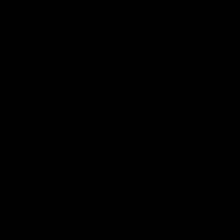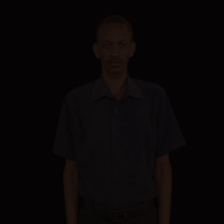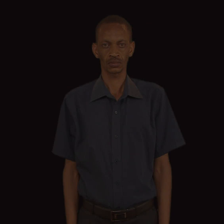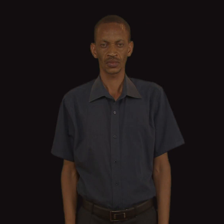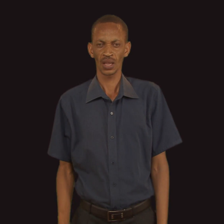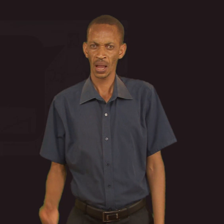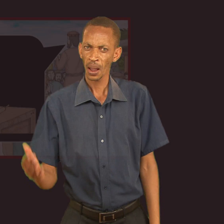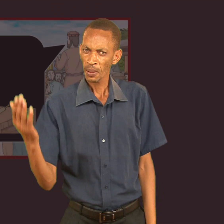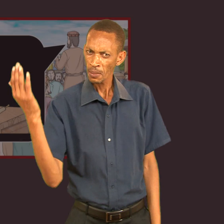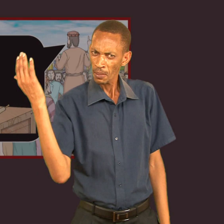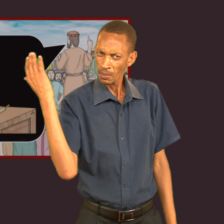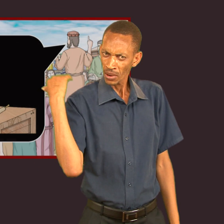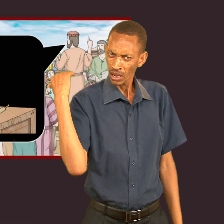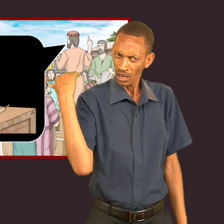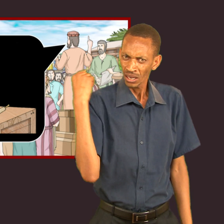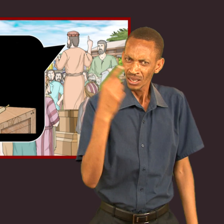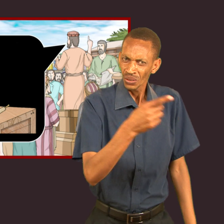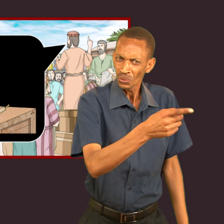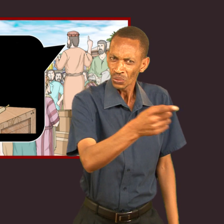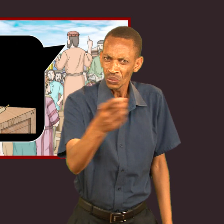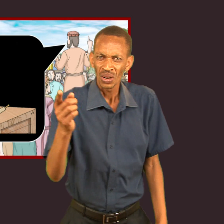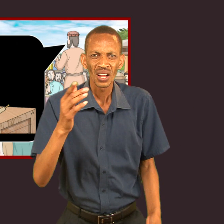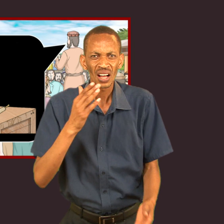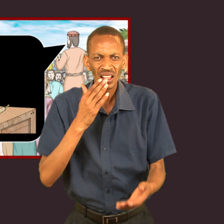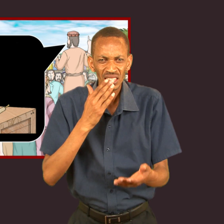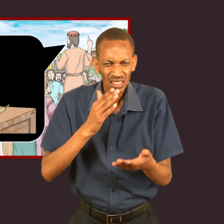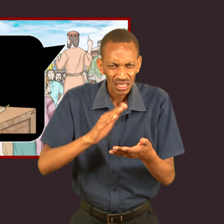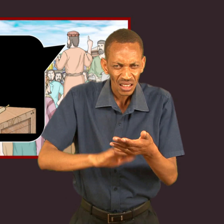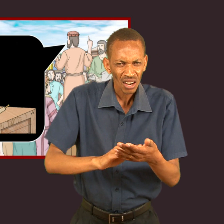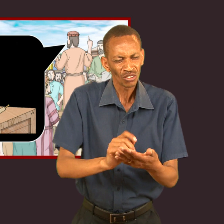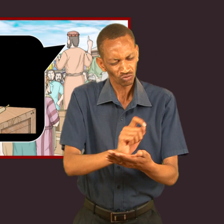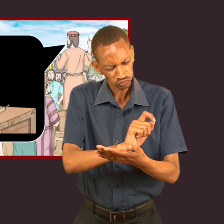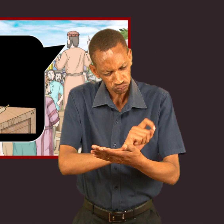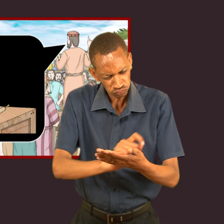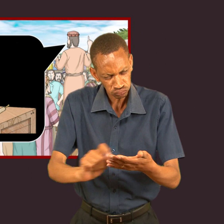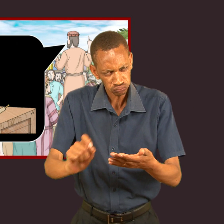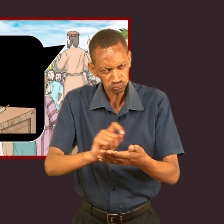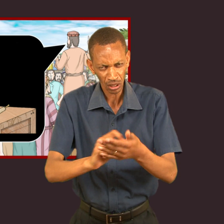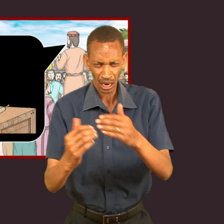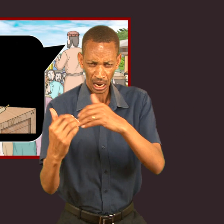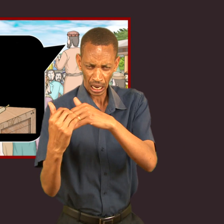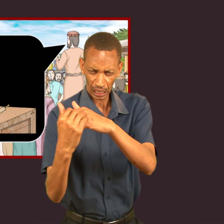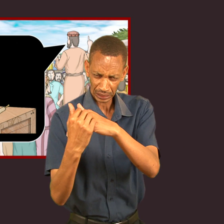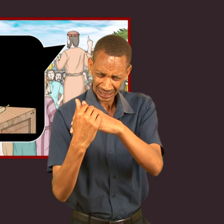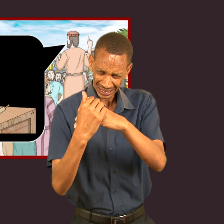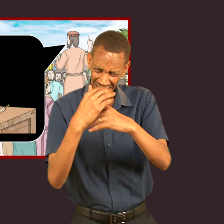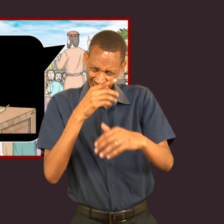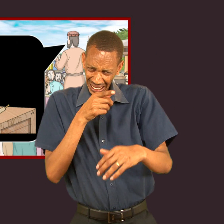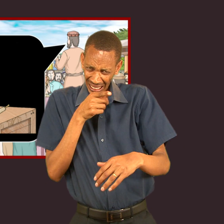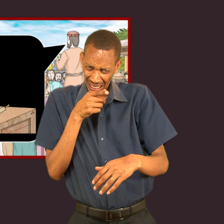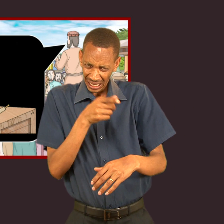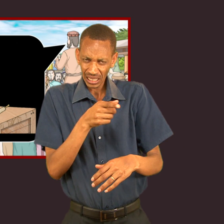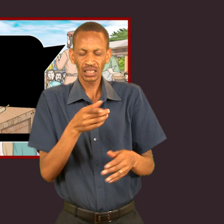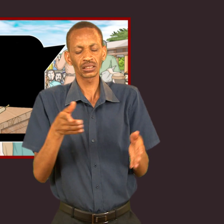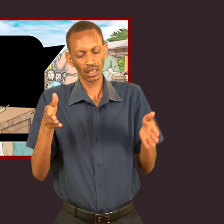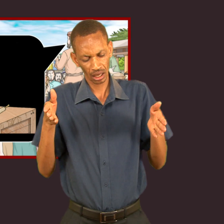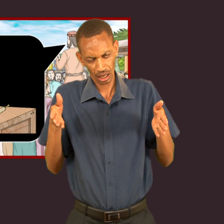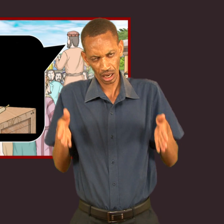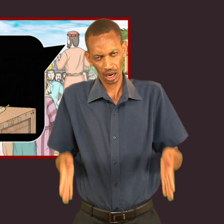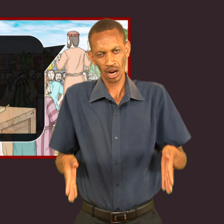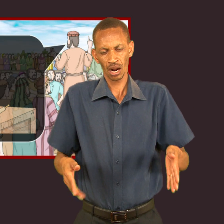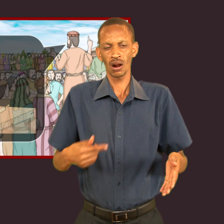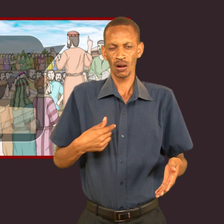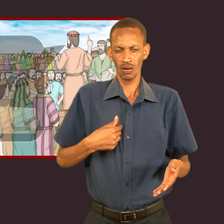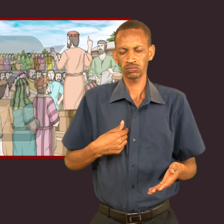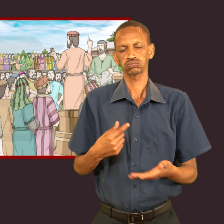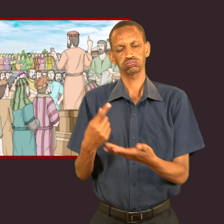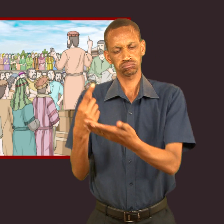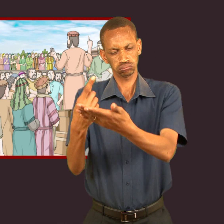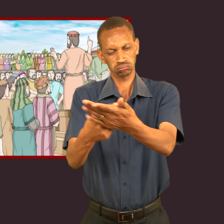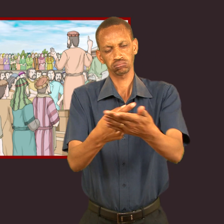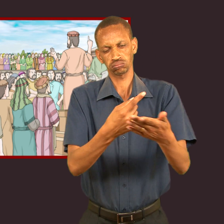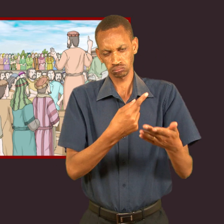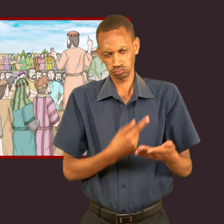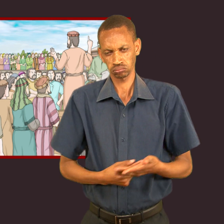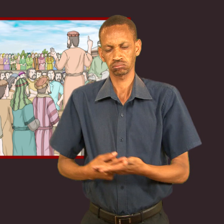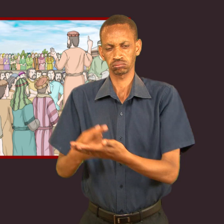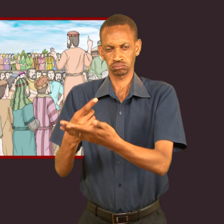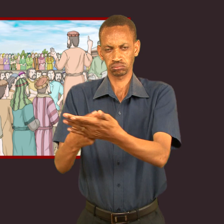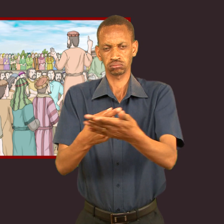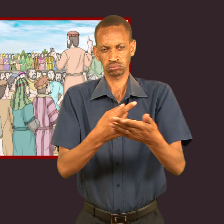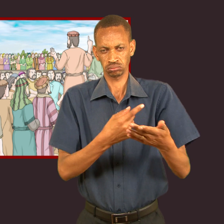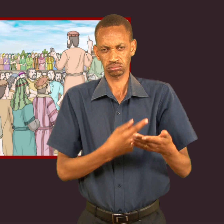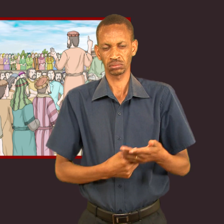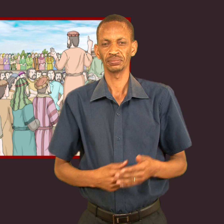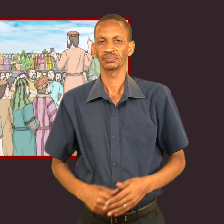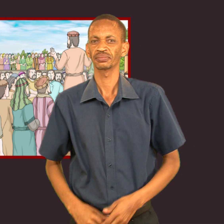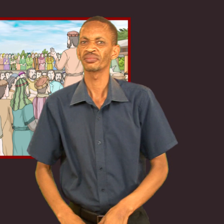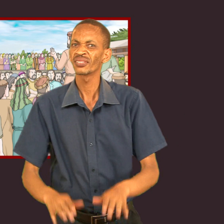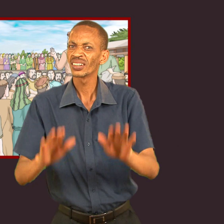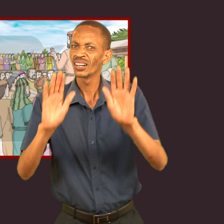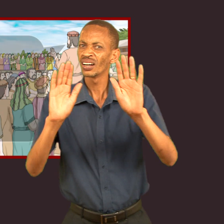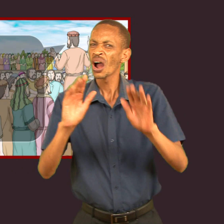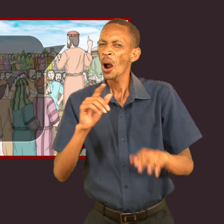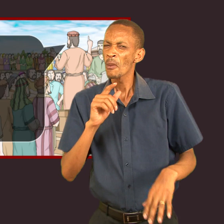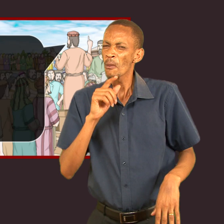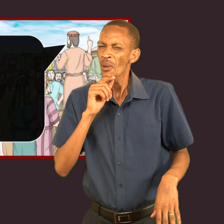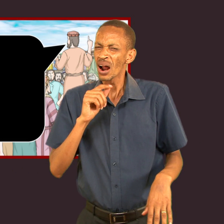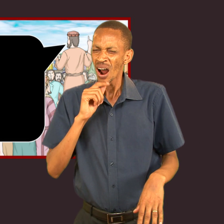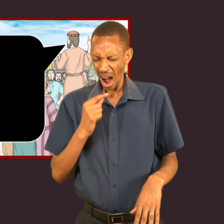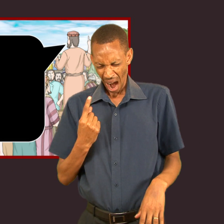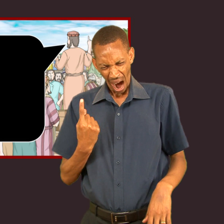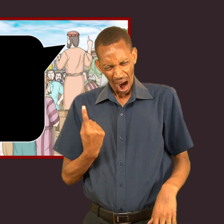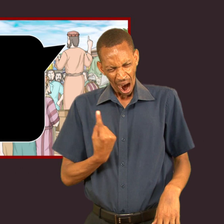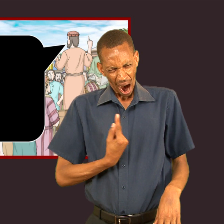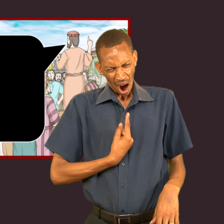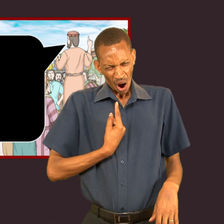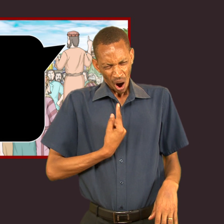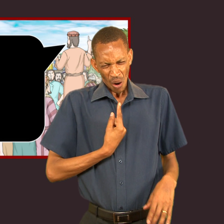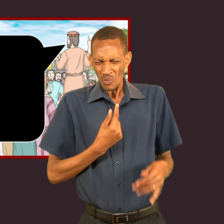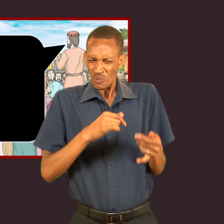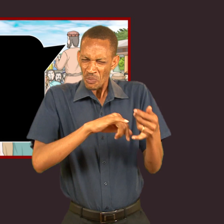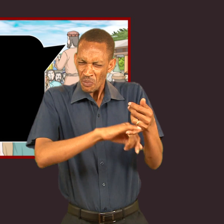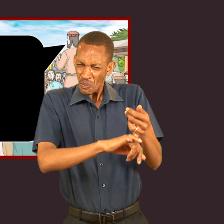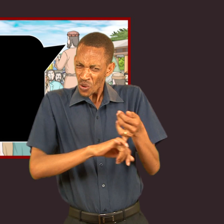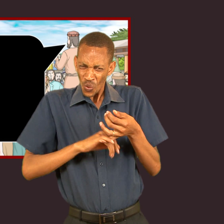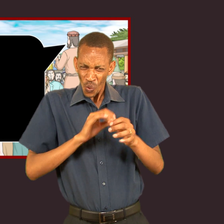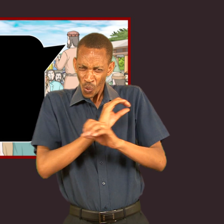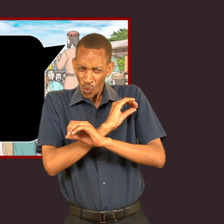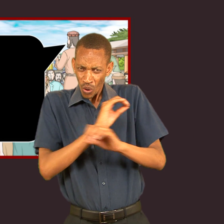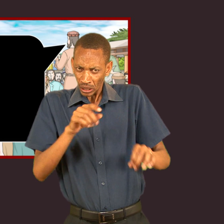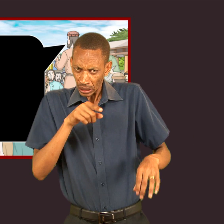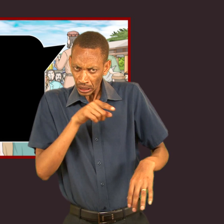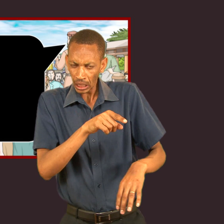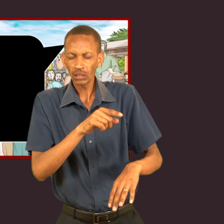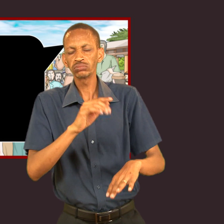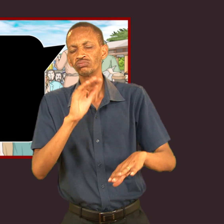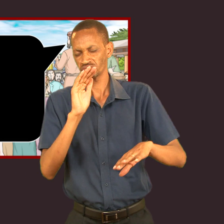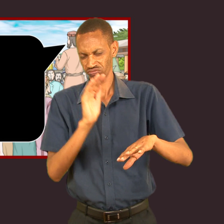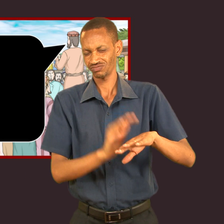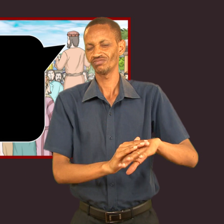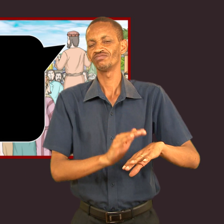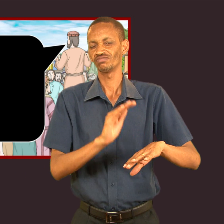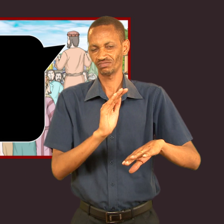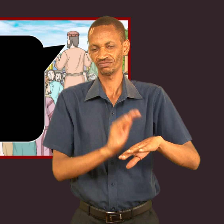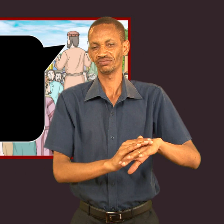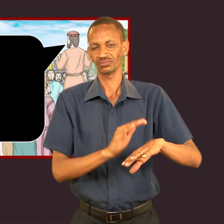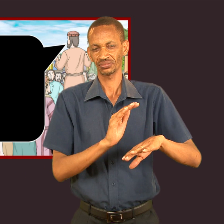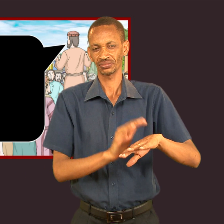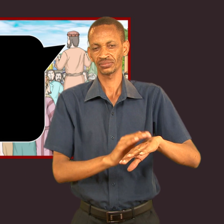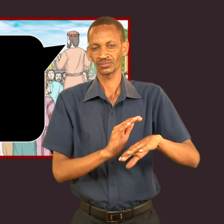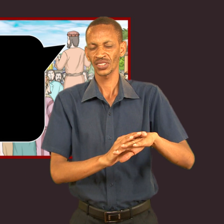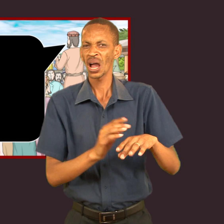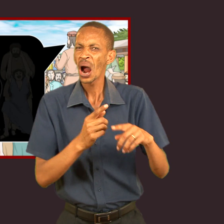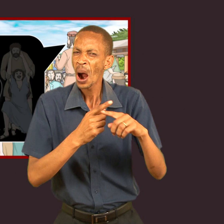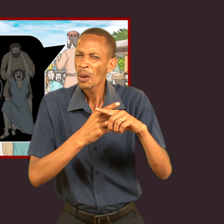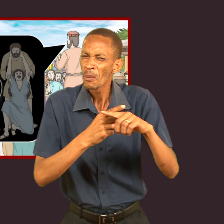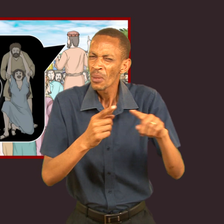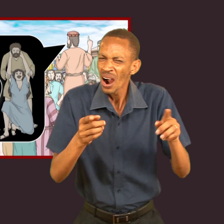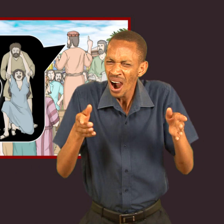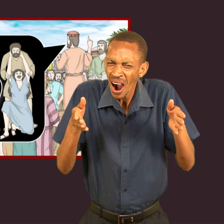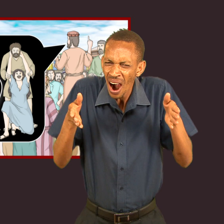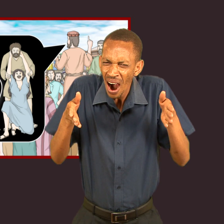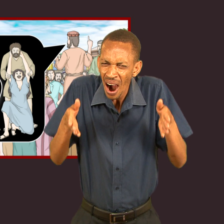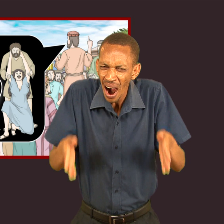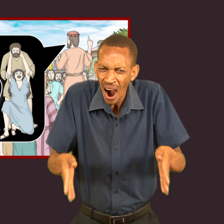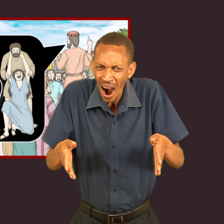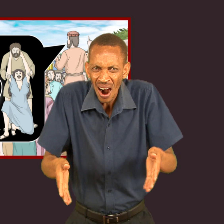Now for the matters you wrote about: It is good to abstain from sexual relations.